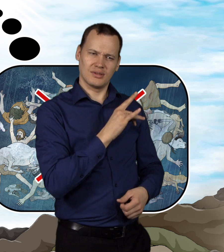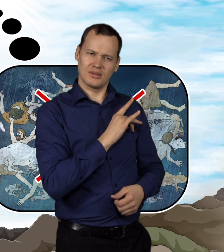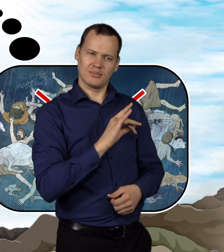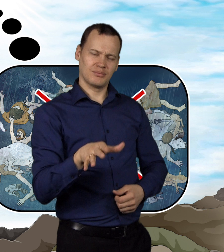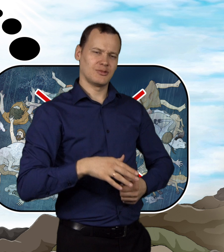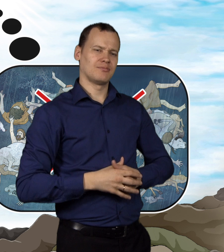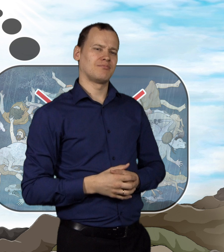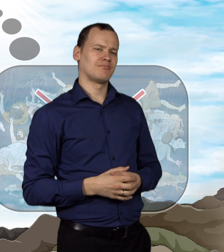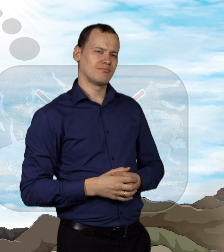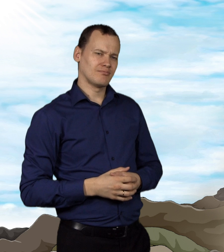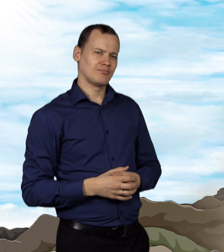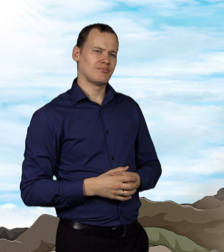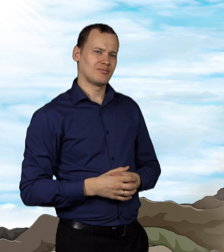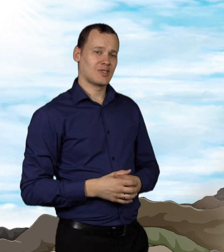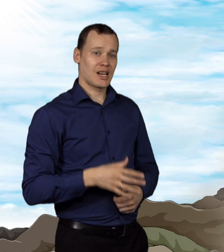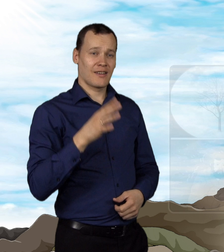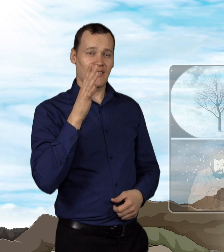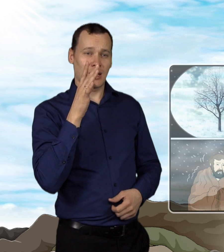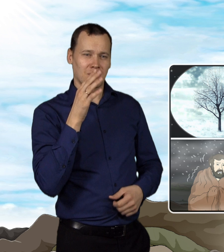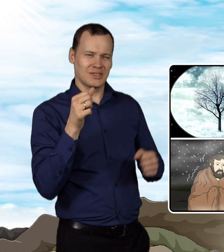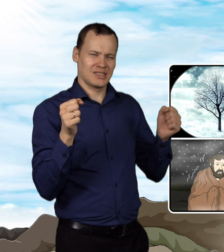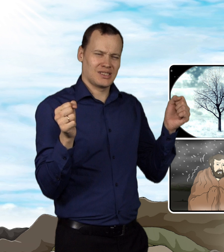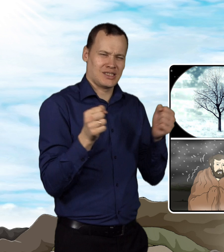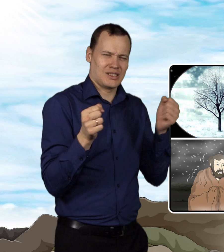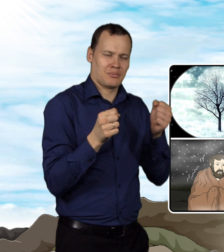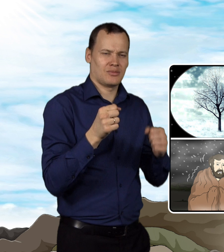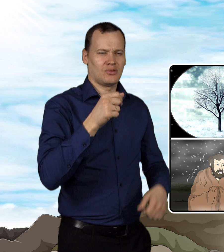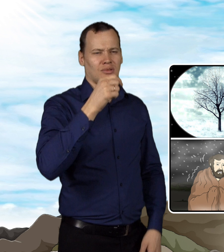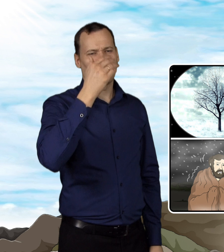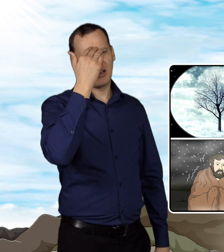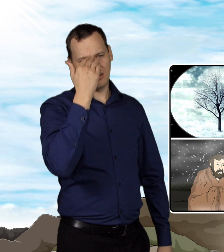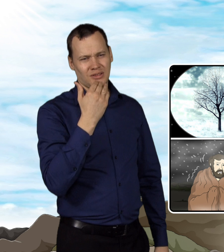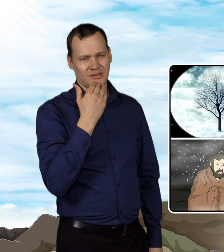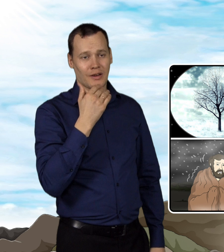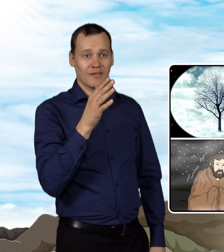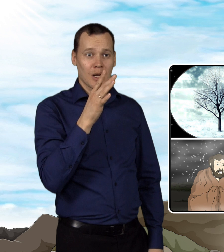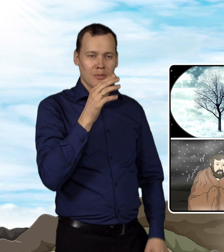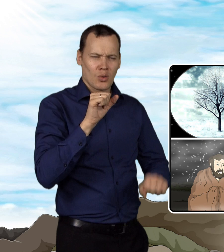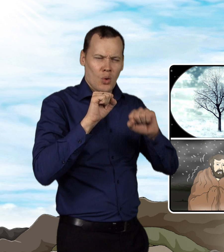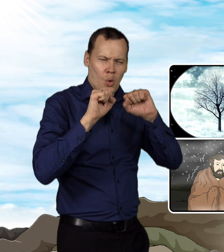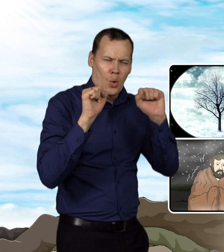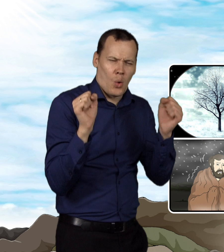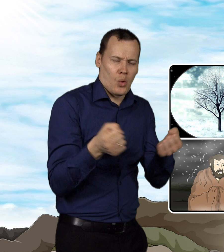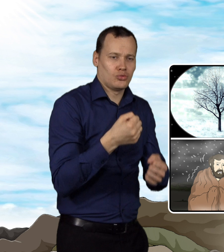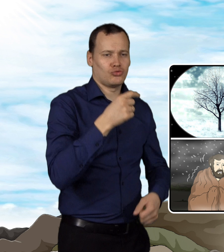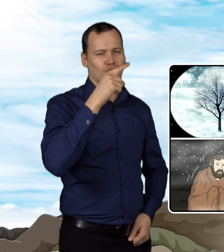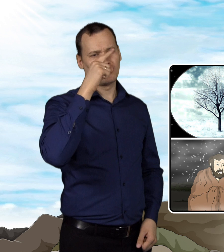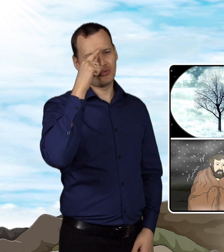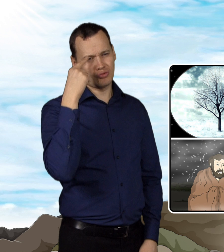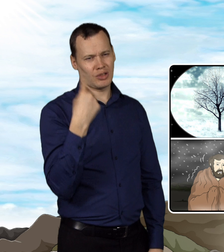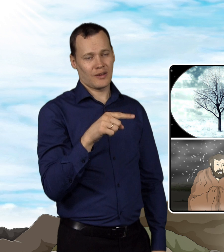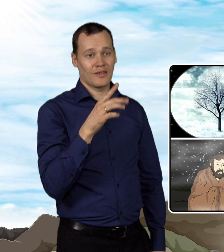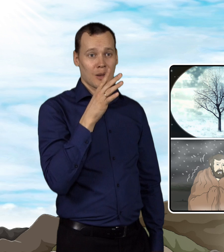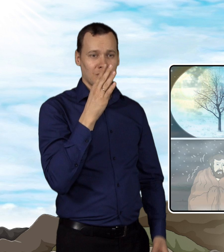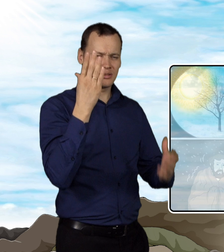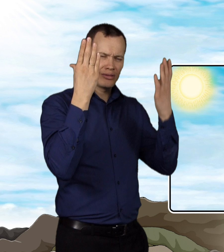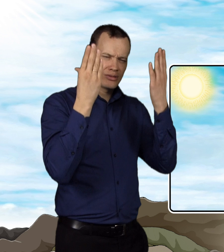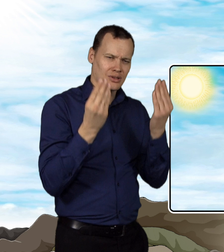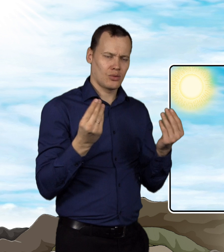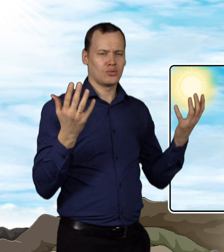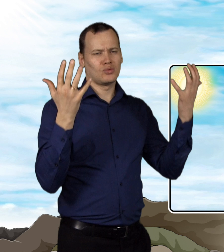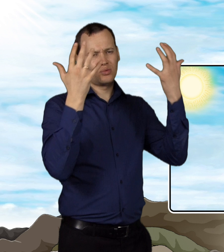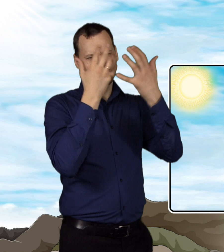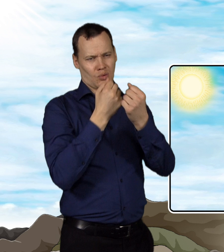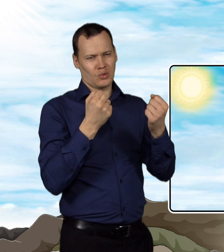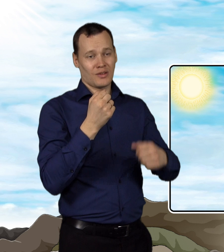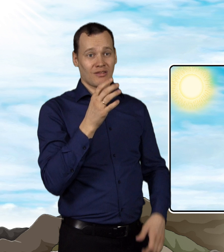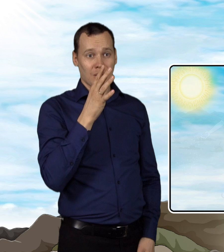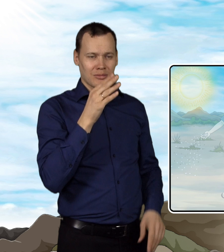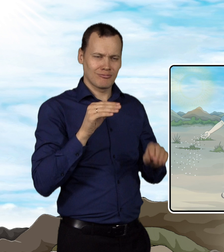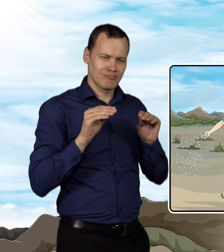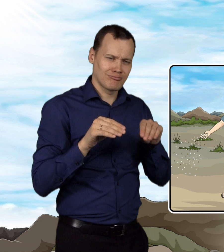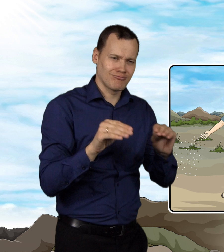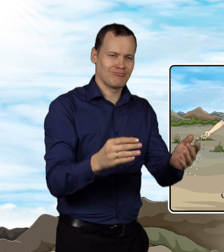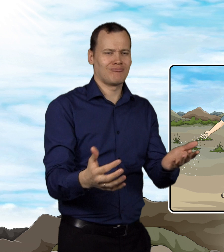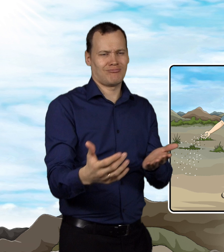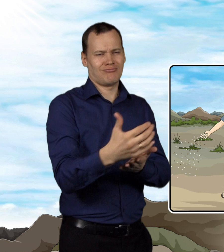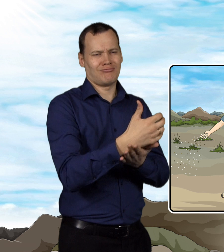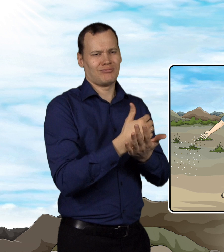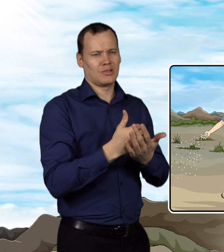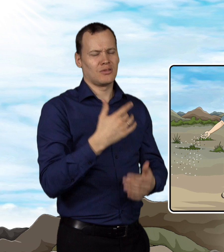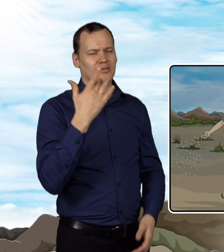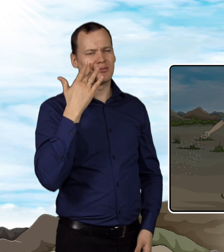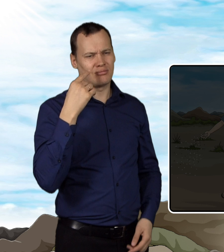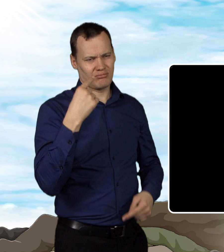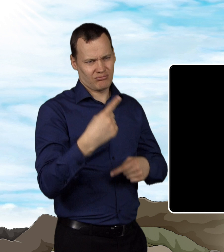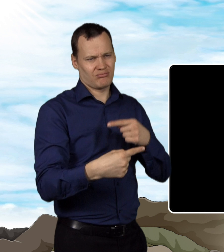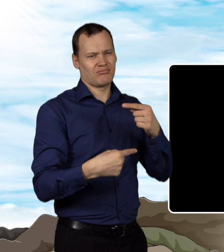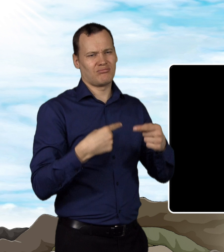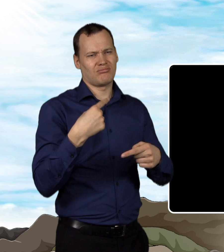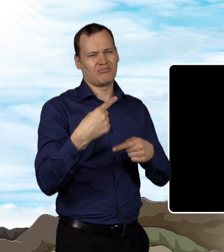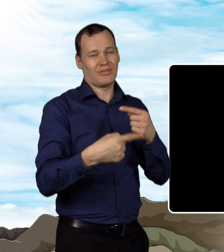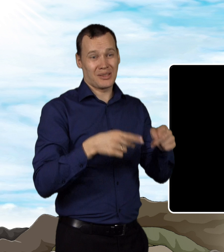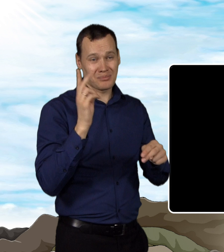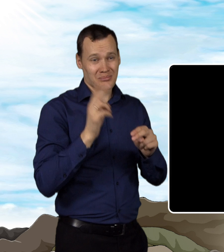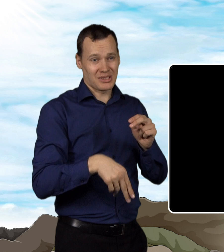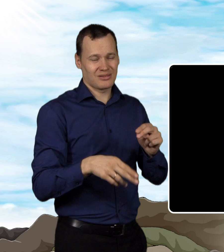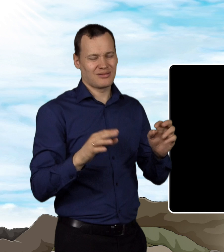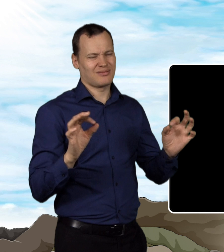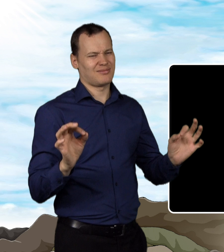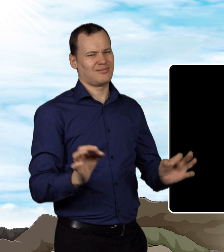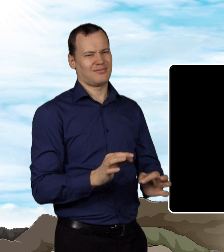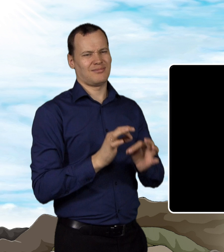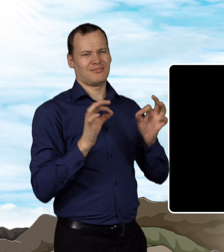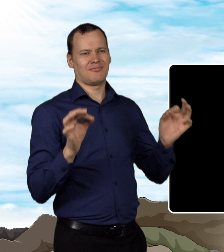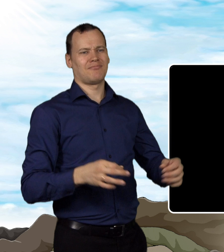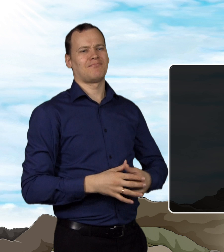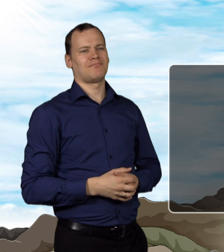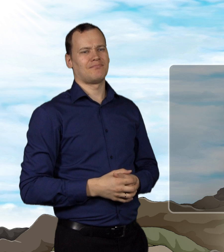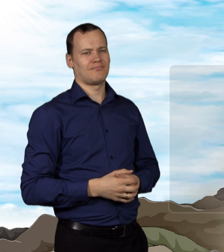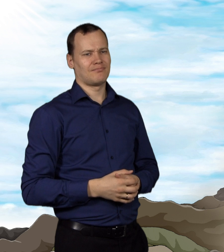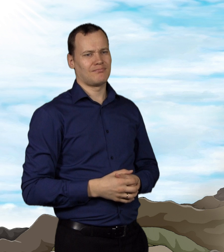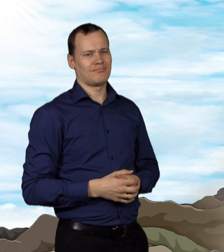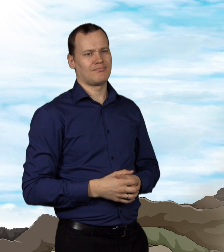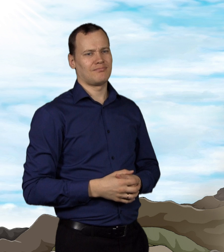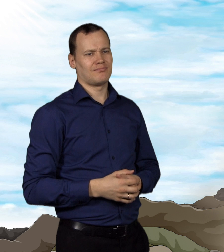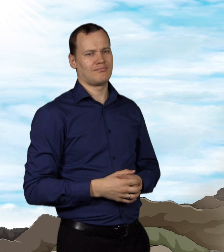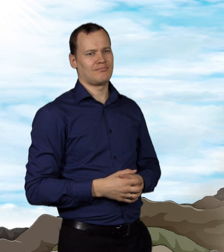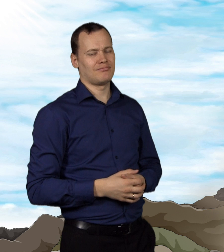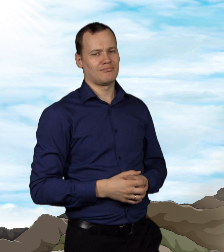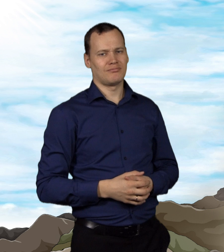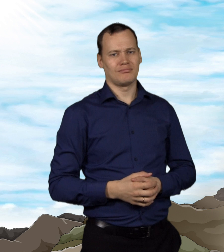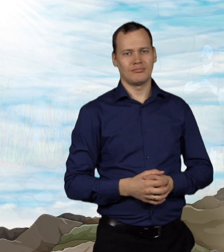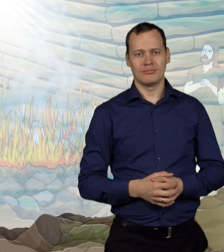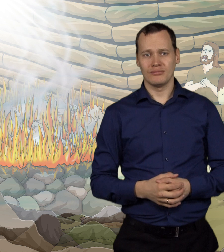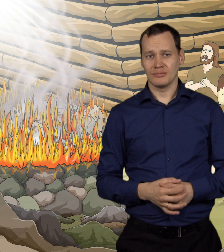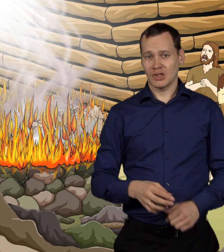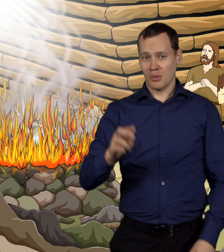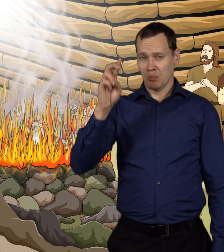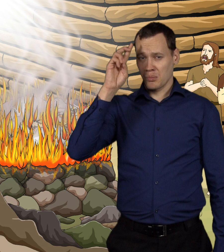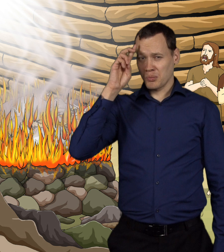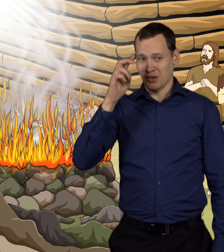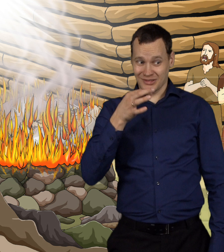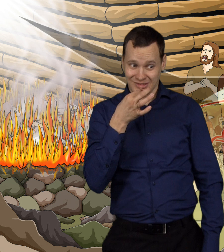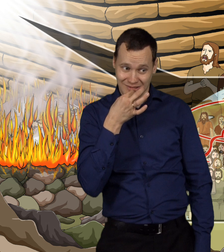As long as the earth endures, seedtime and harvest, cold and heat, summer and winter, day and night shall never cease.”